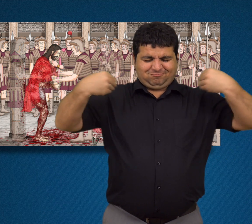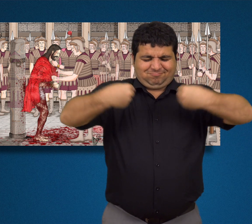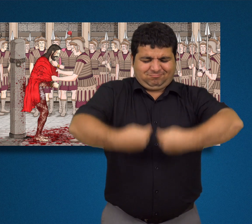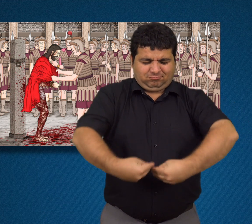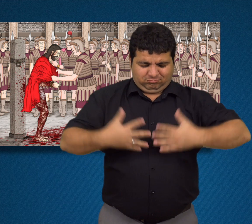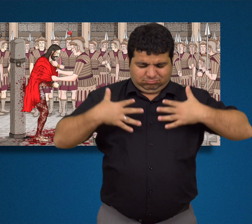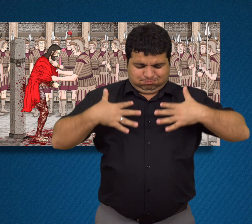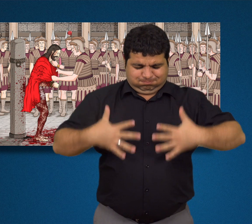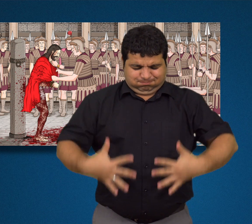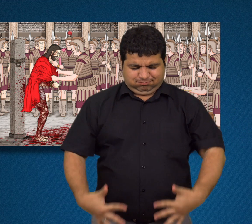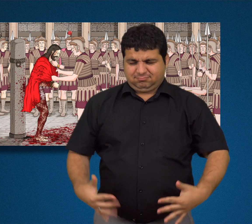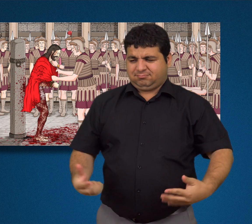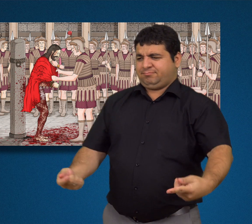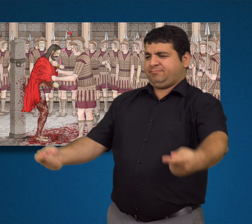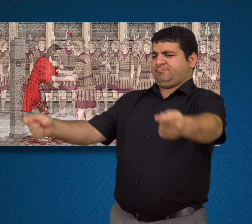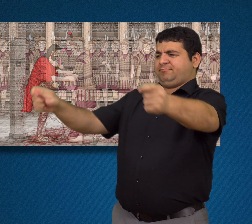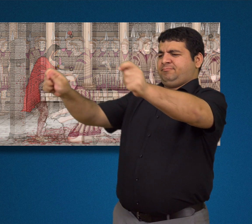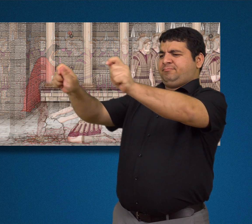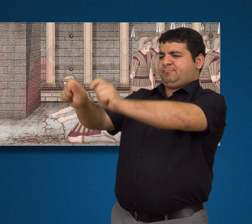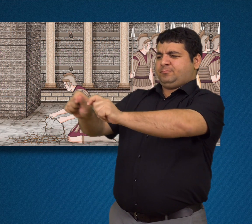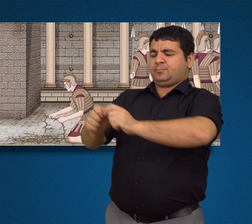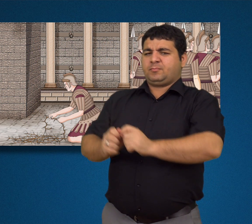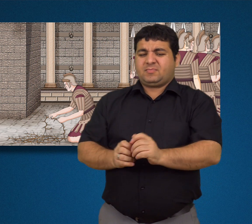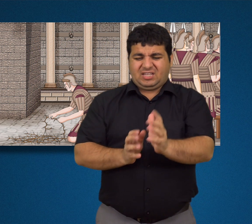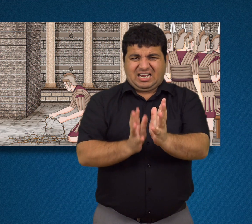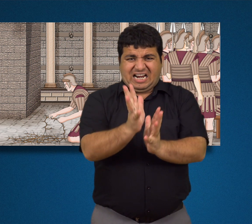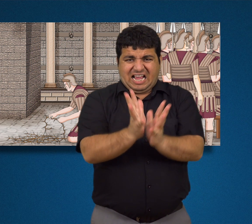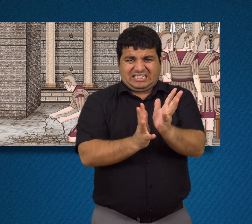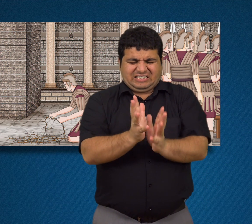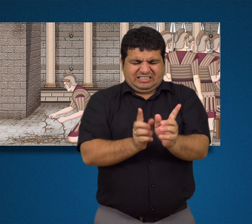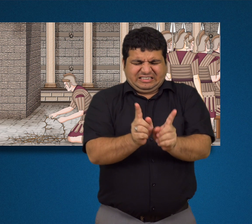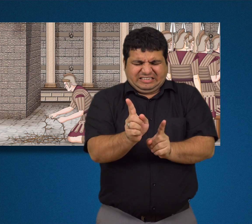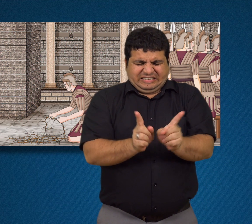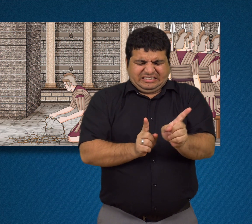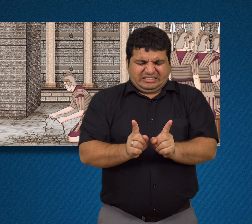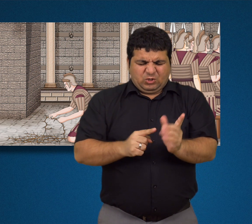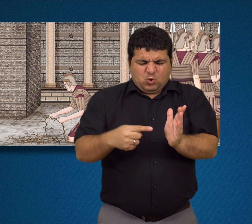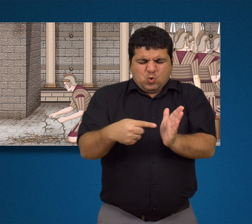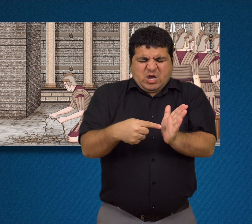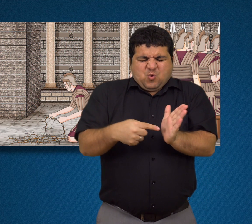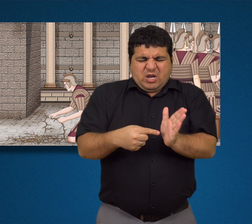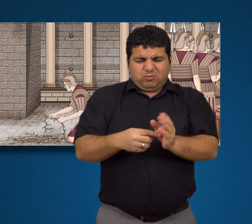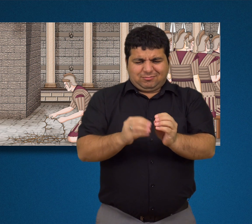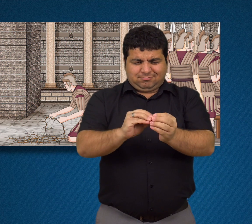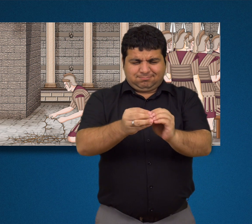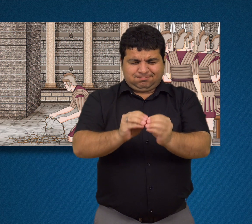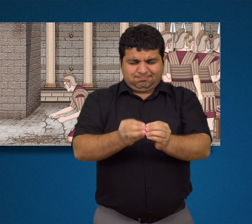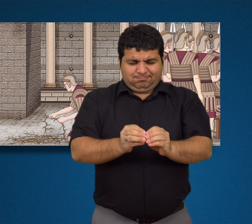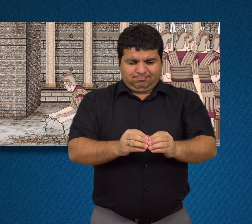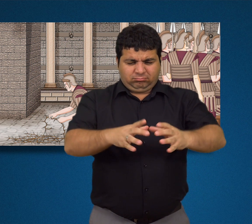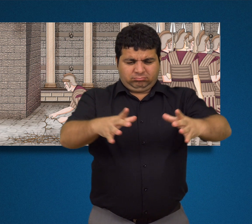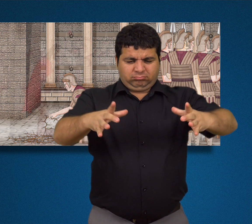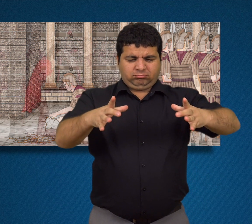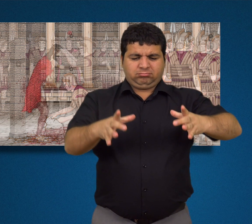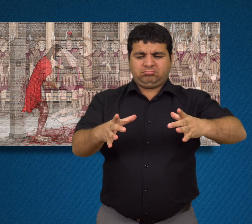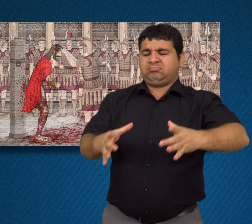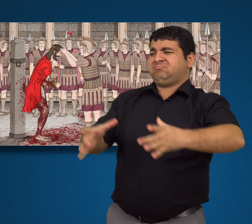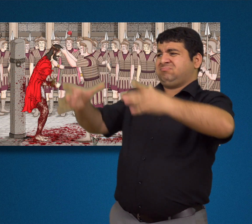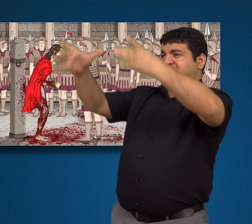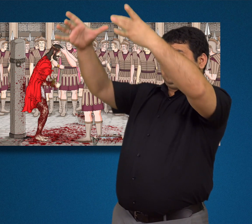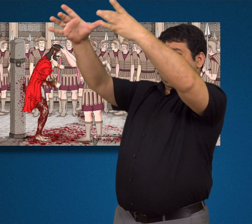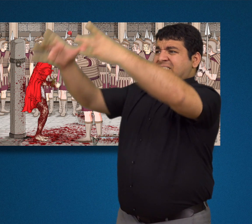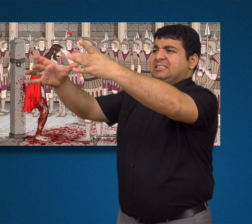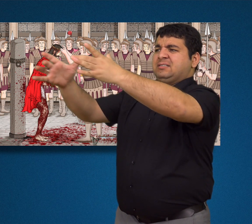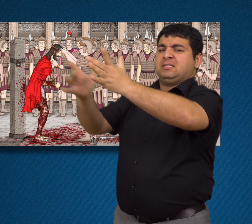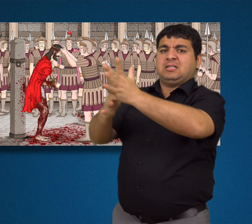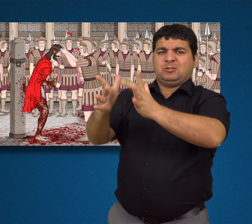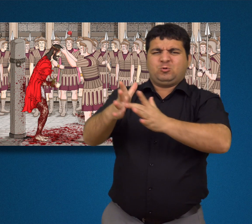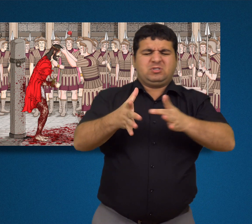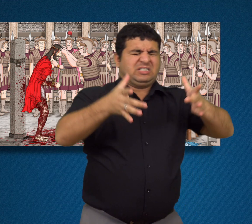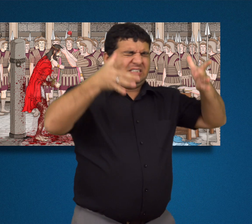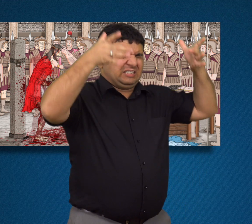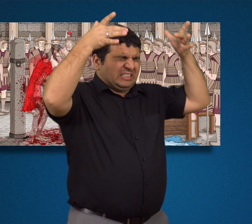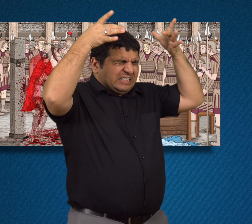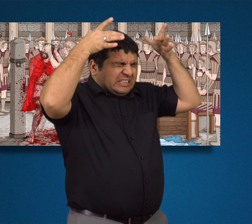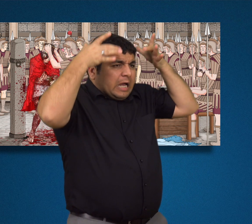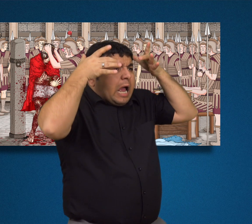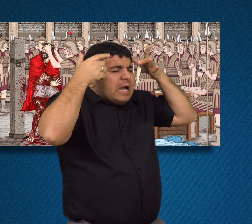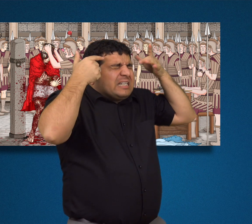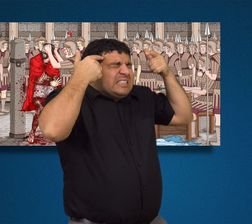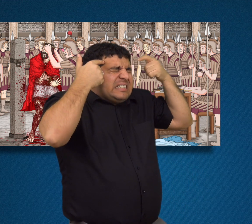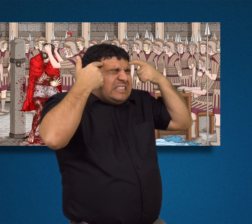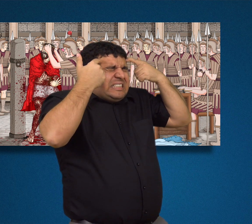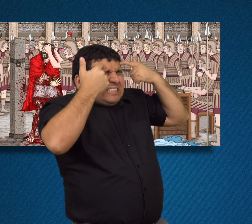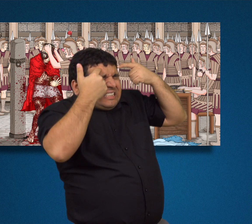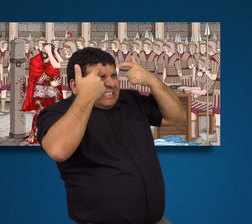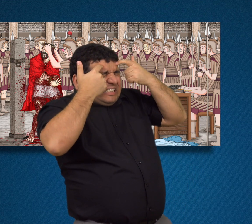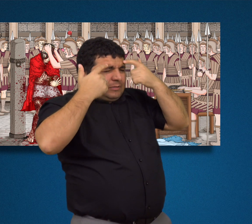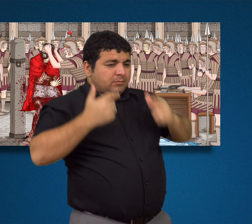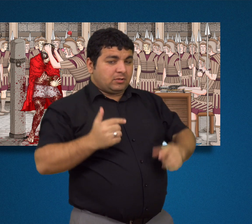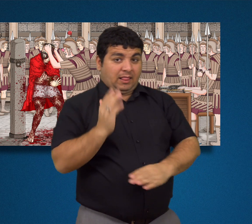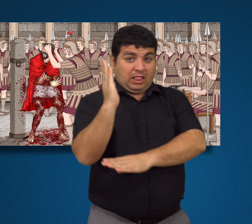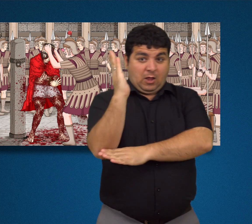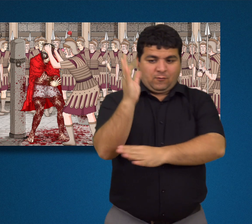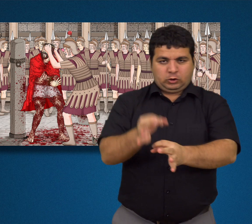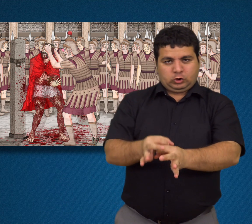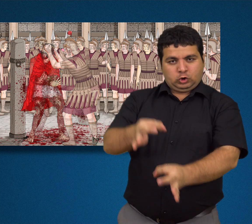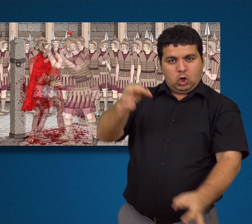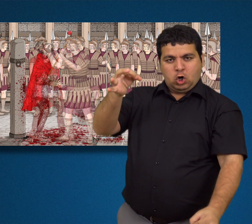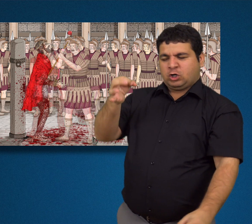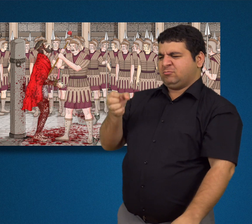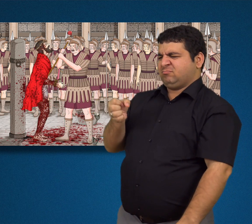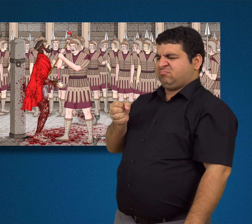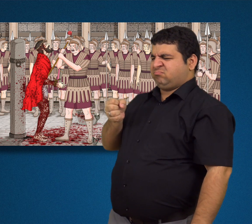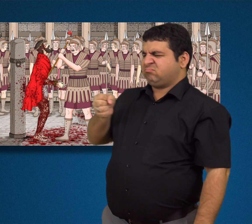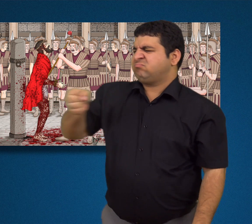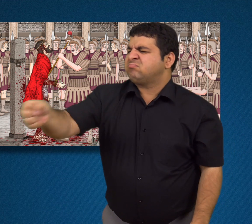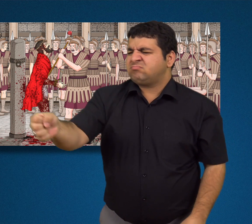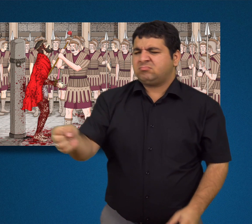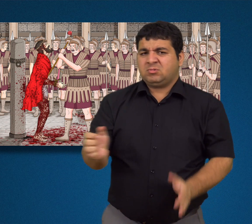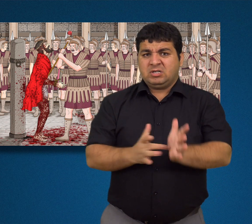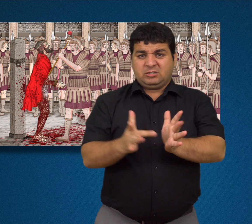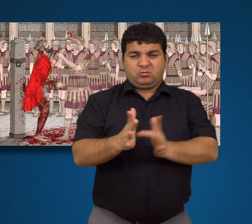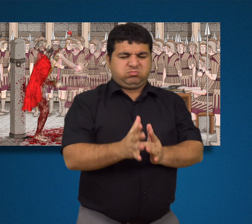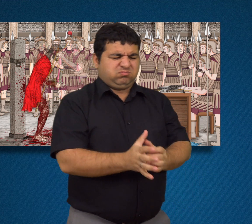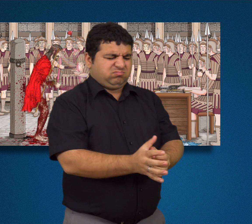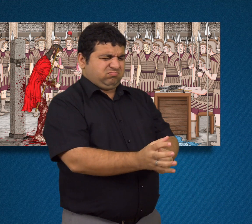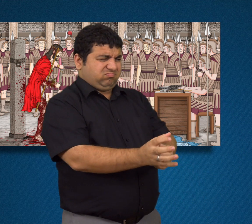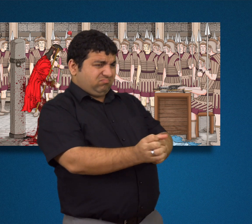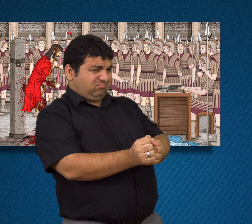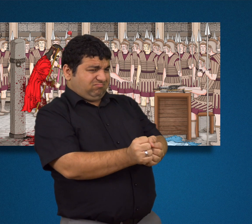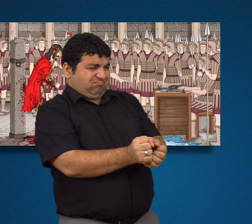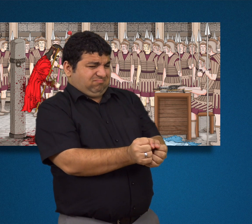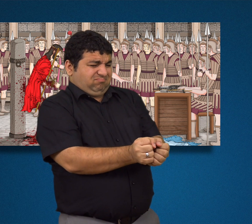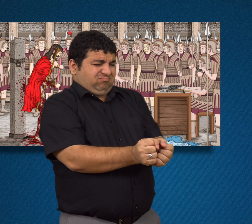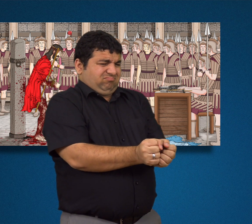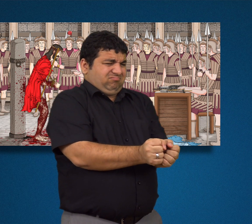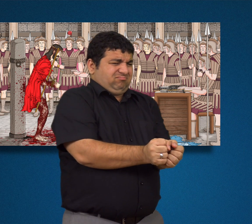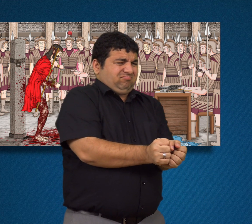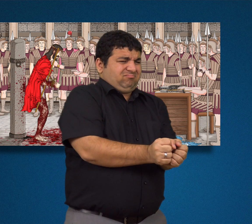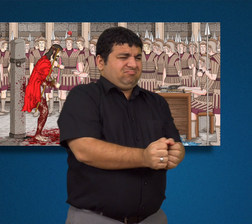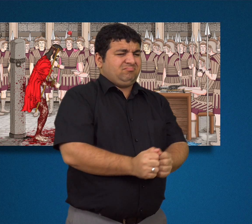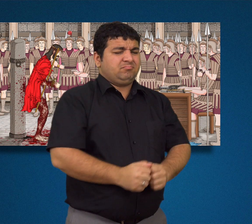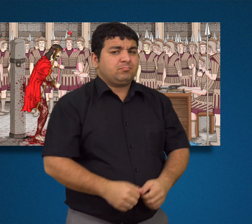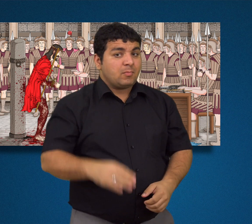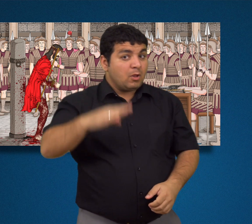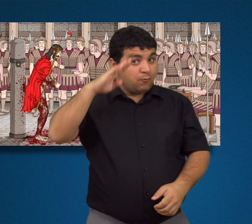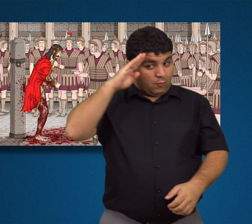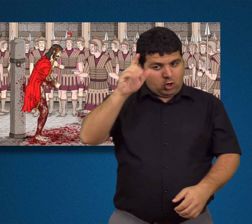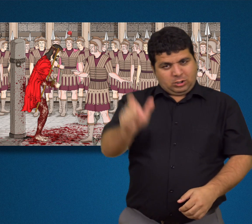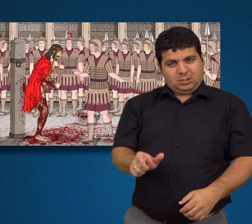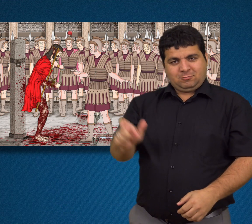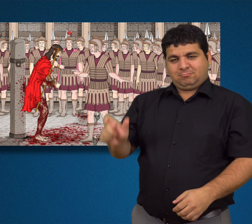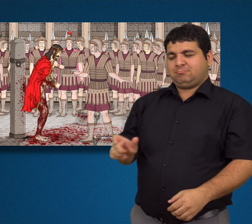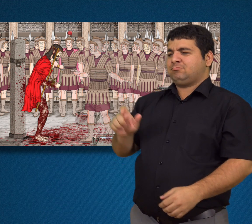And they twisted together a crown of thorns and set it on His head.